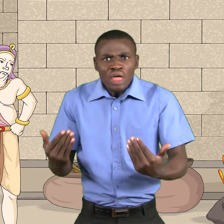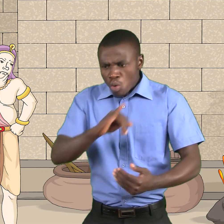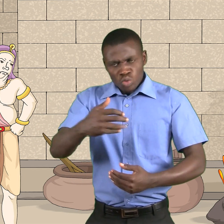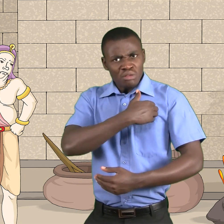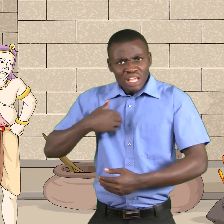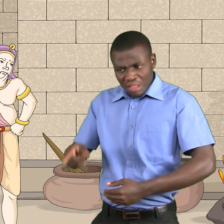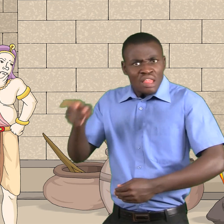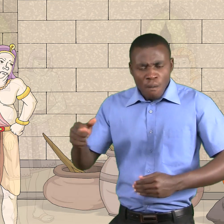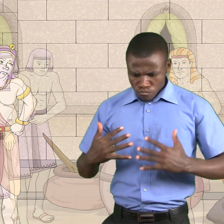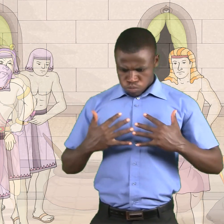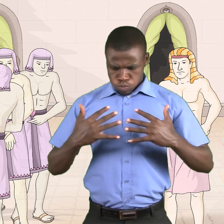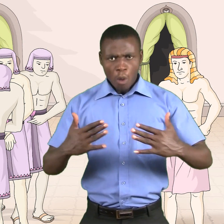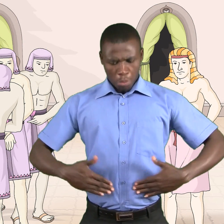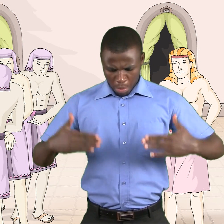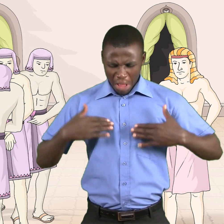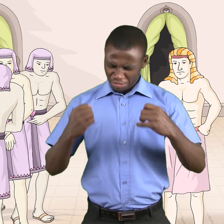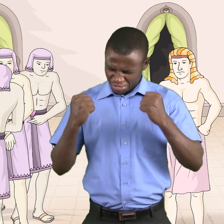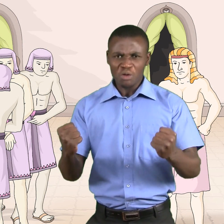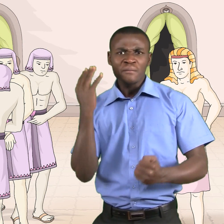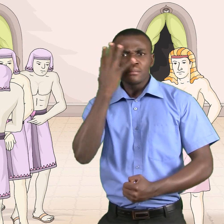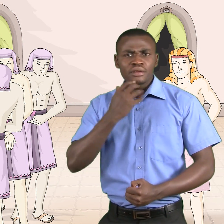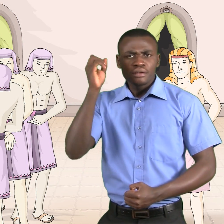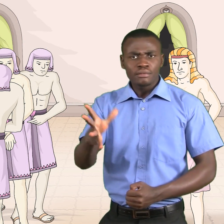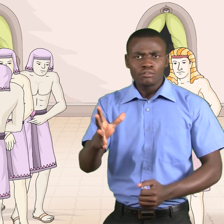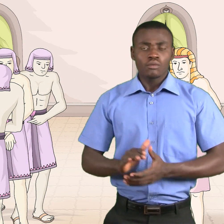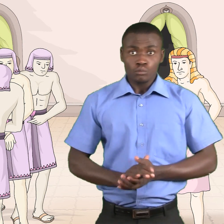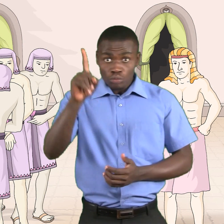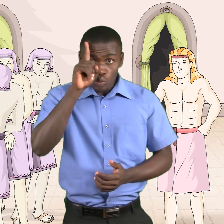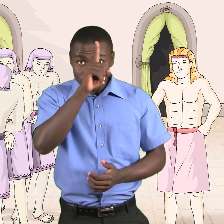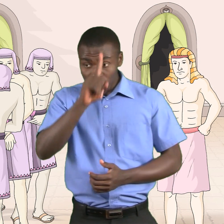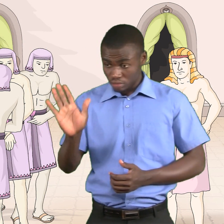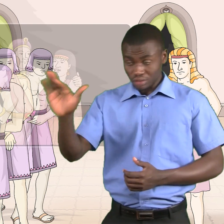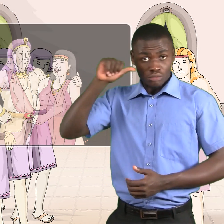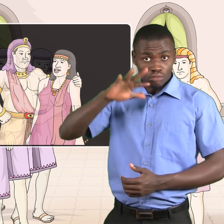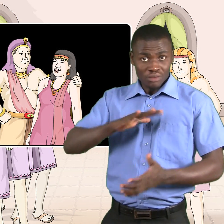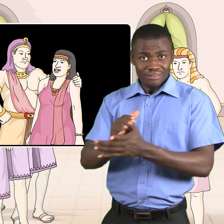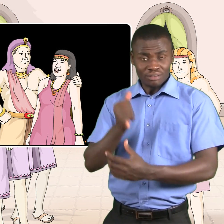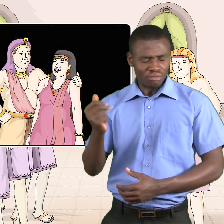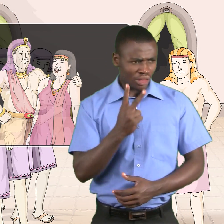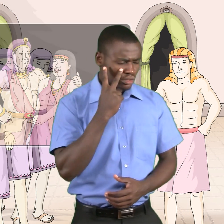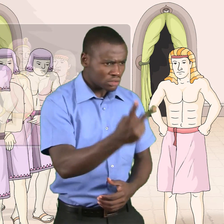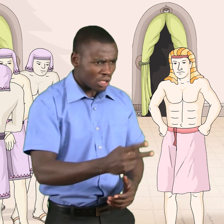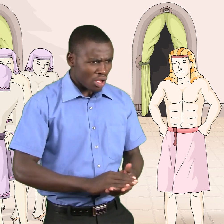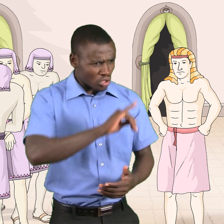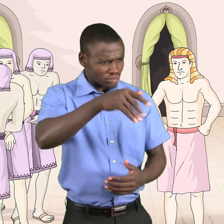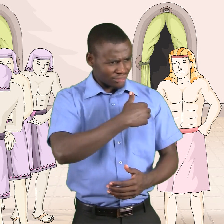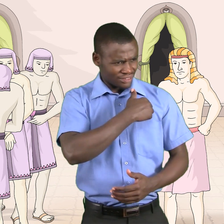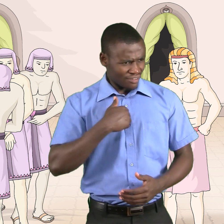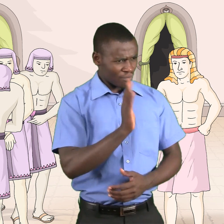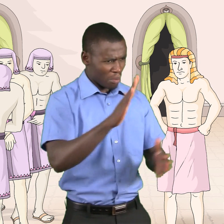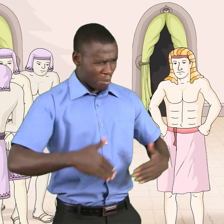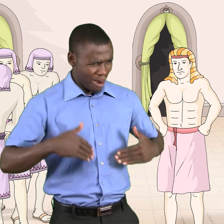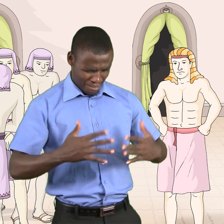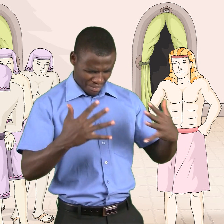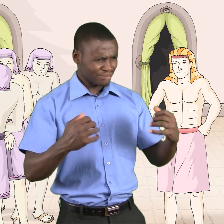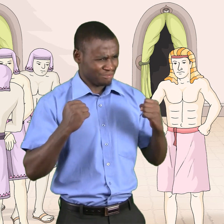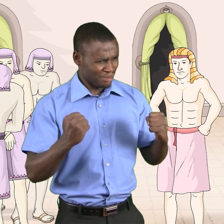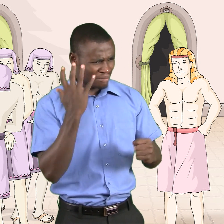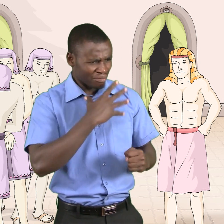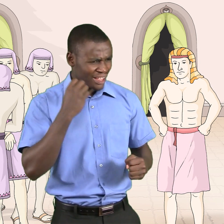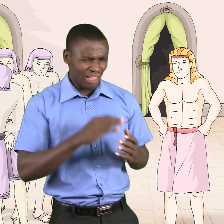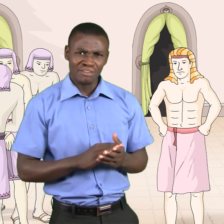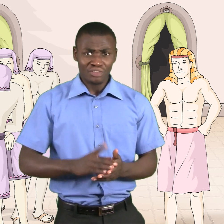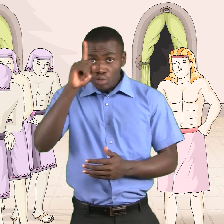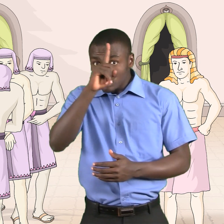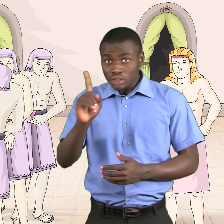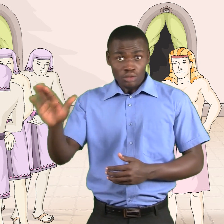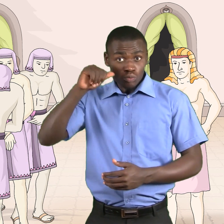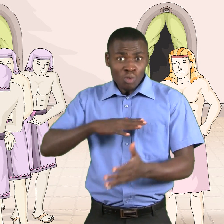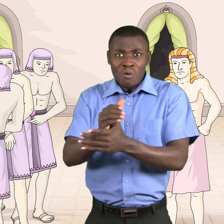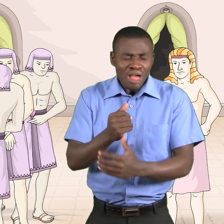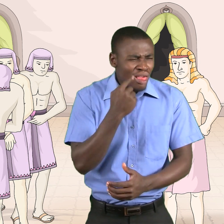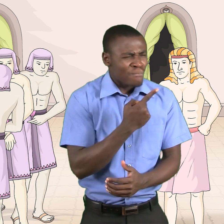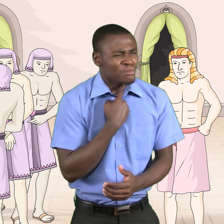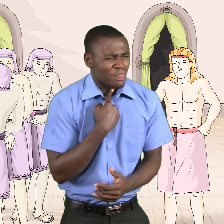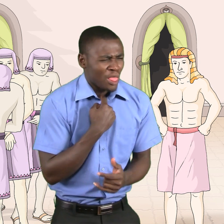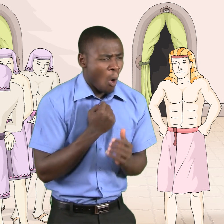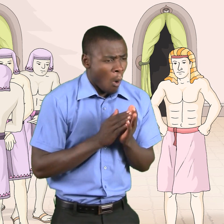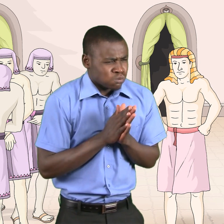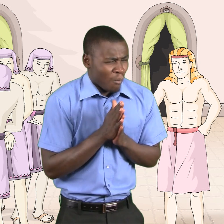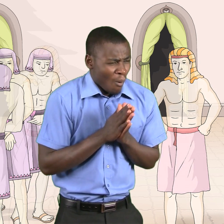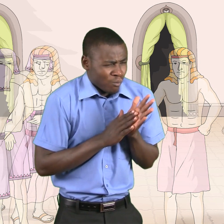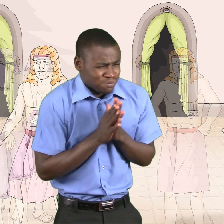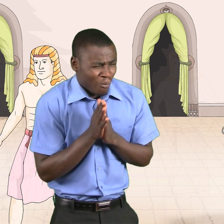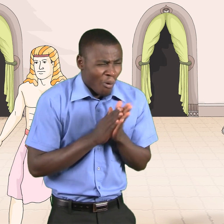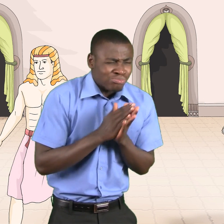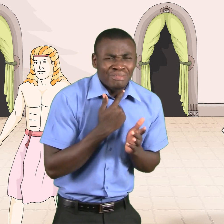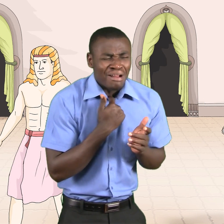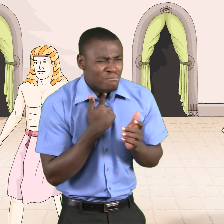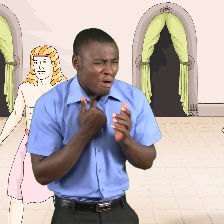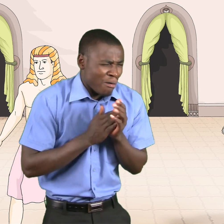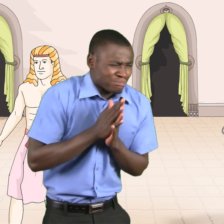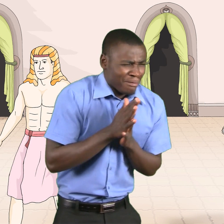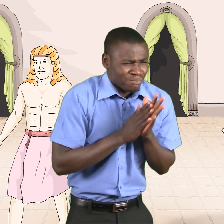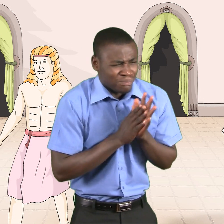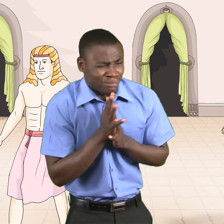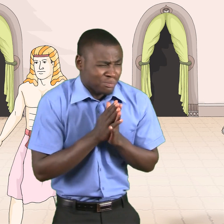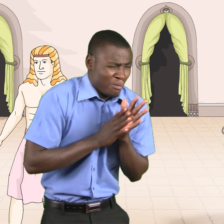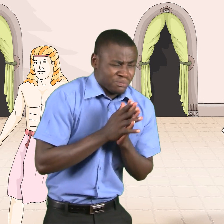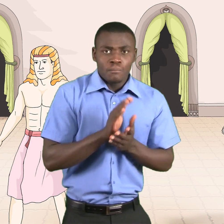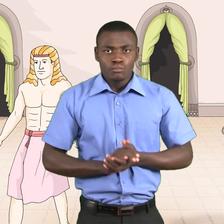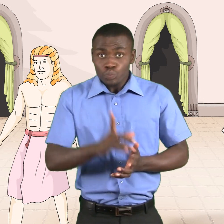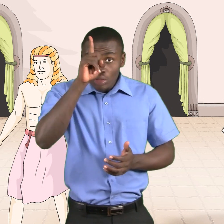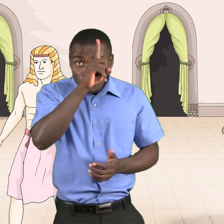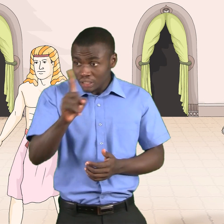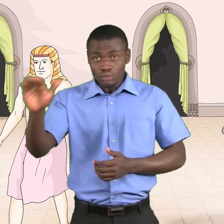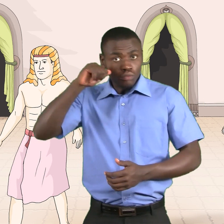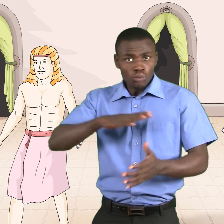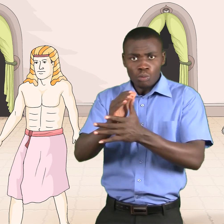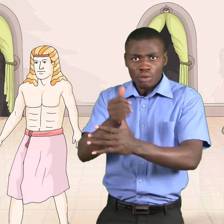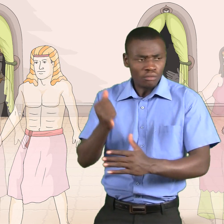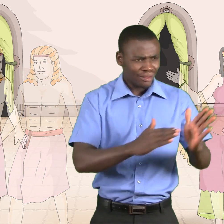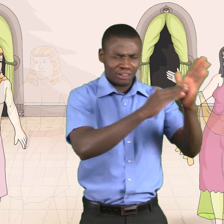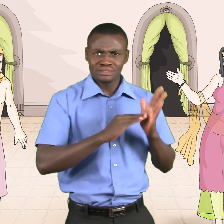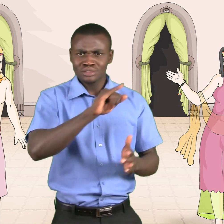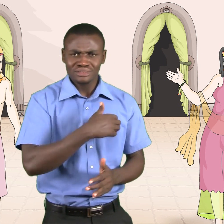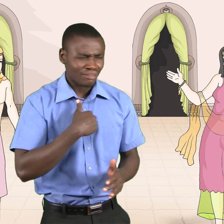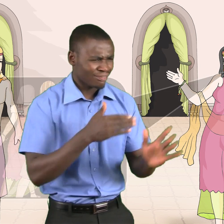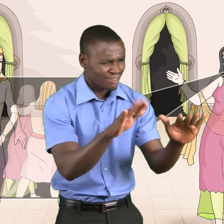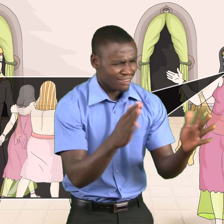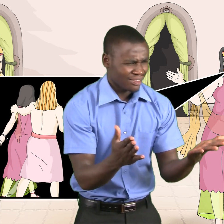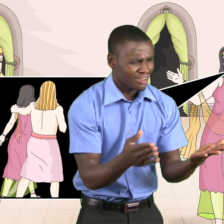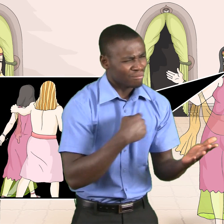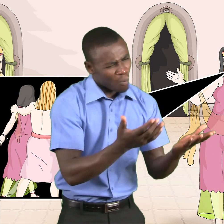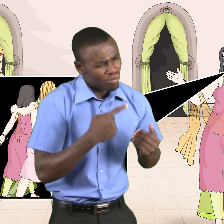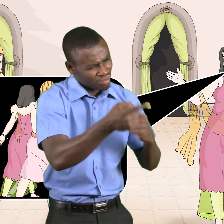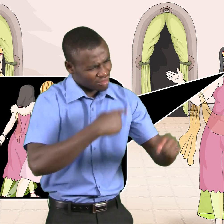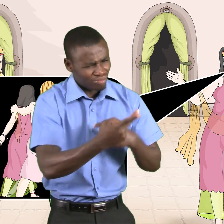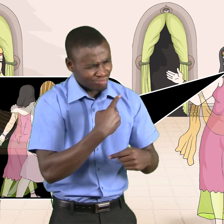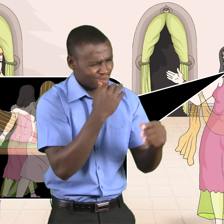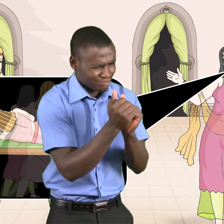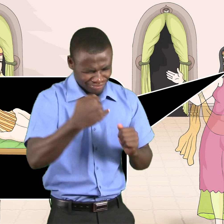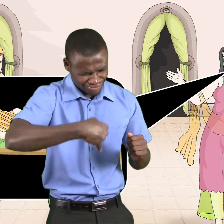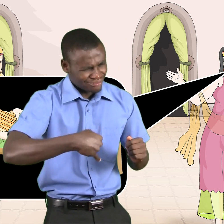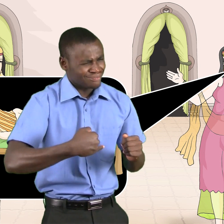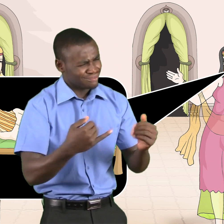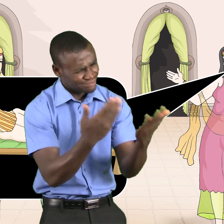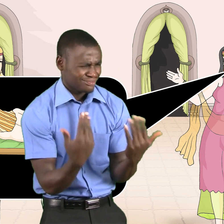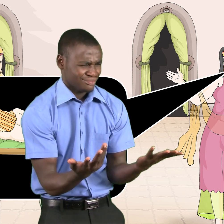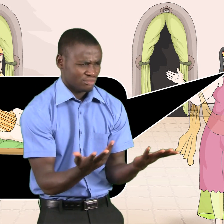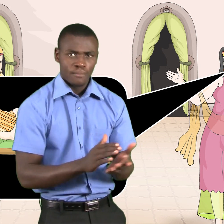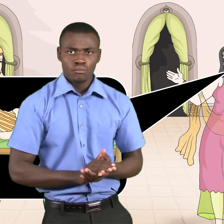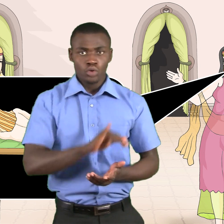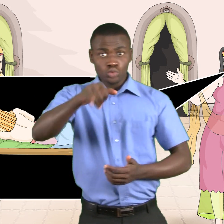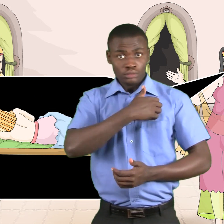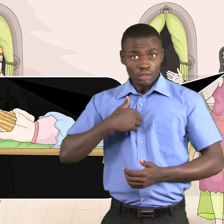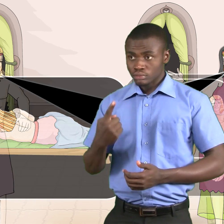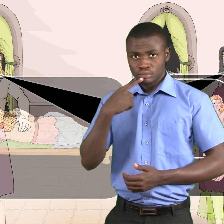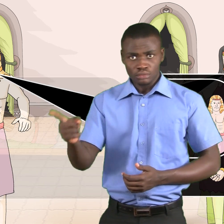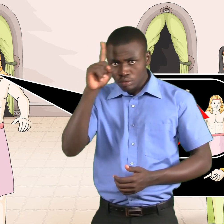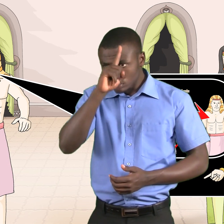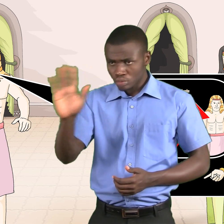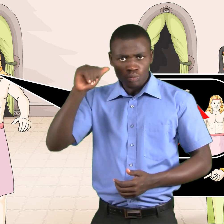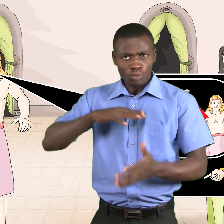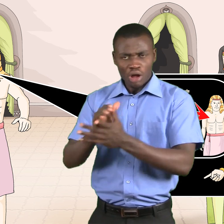Now Joseph was well-built and handsome, and after some time his master’s wife cast her eyes upon Joseph and said, “Sleep with me.”